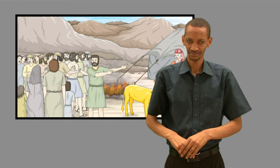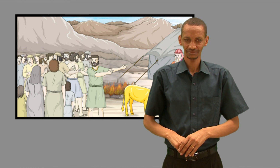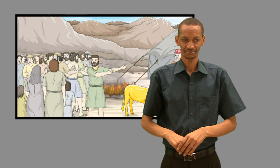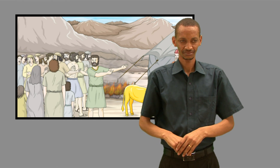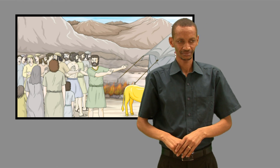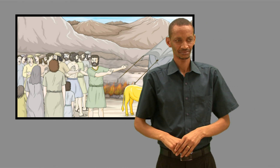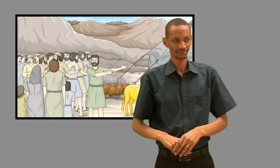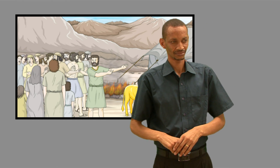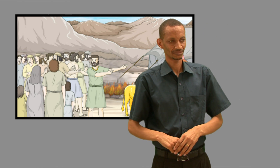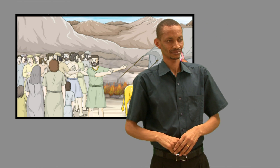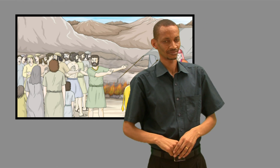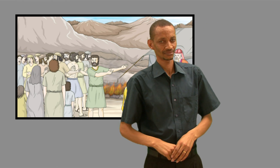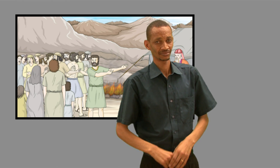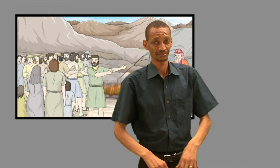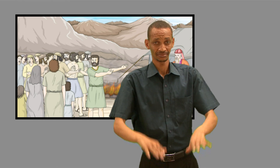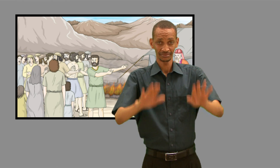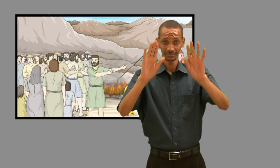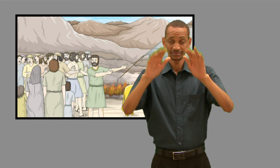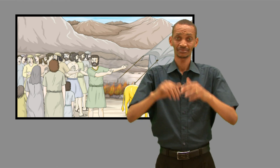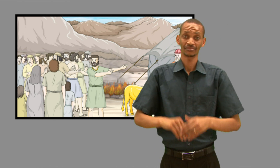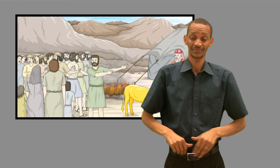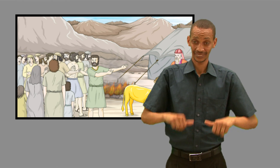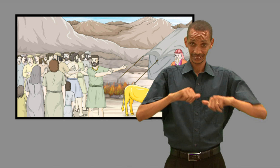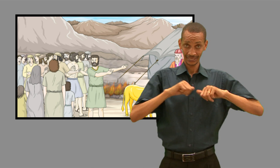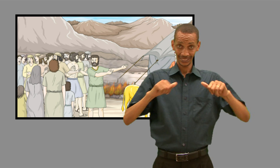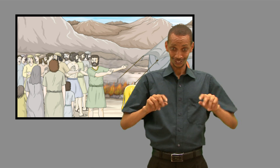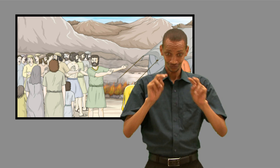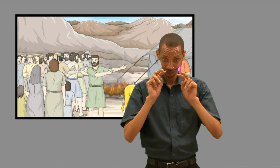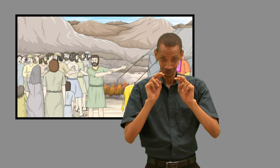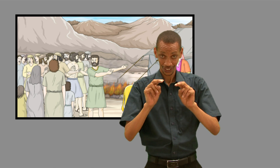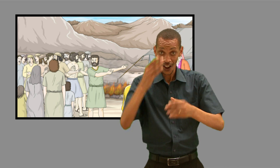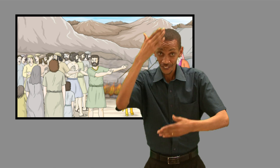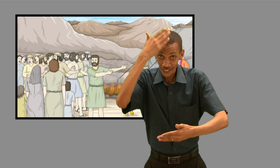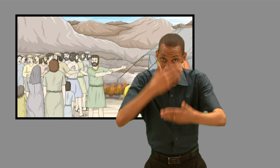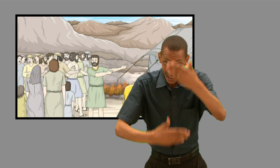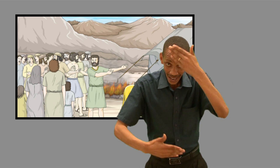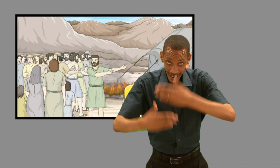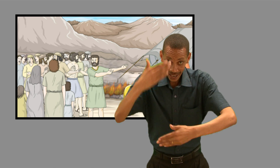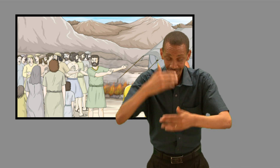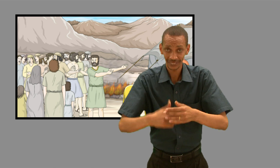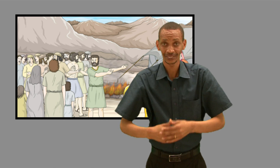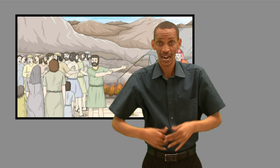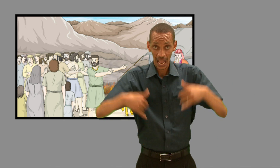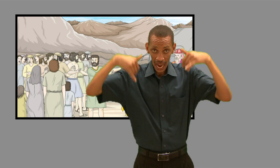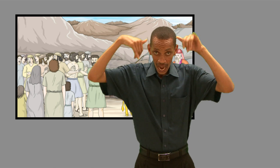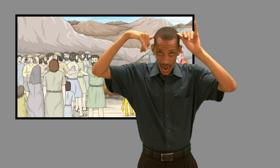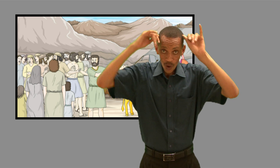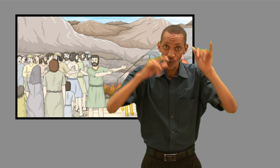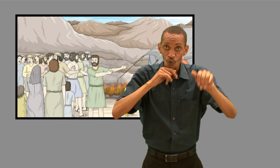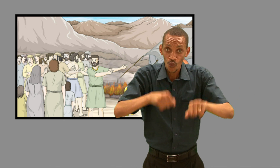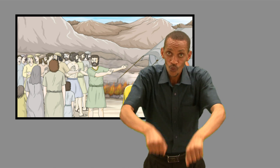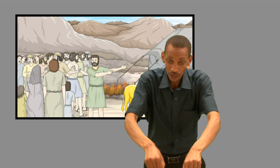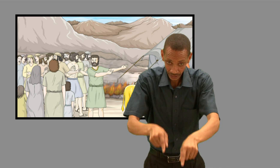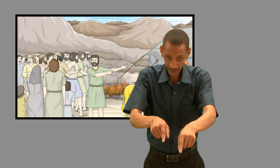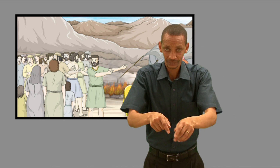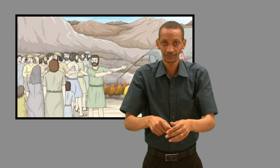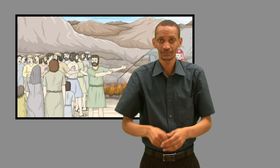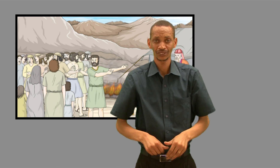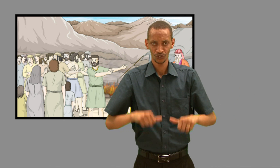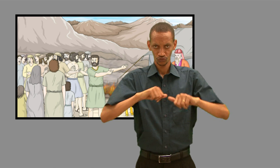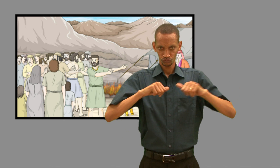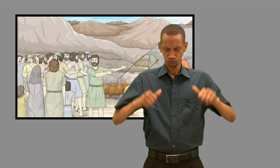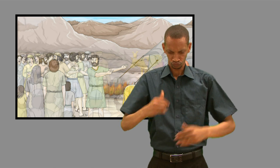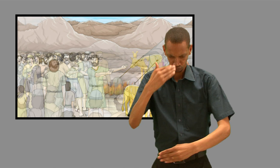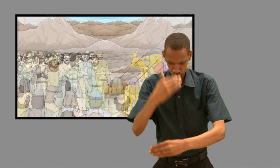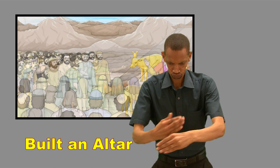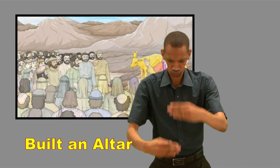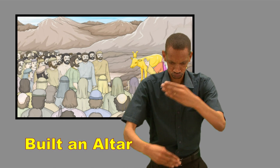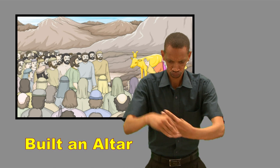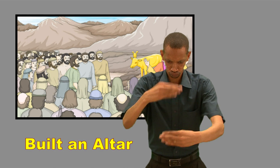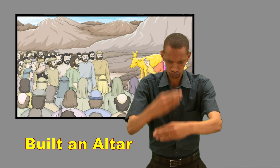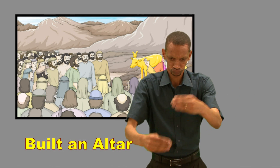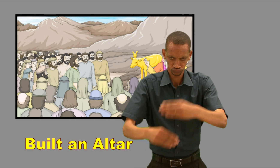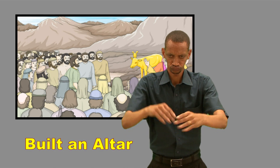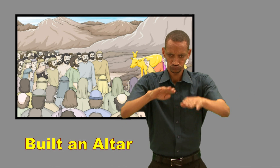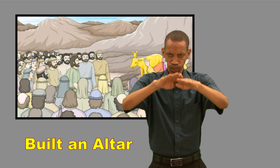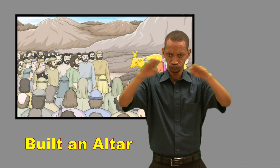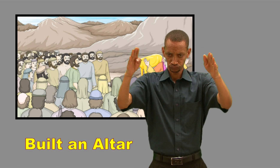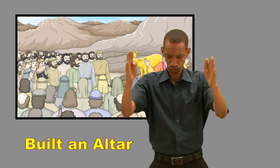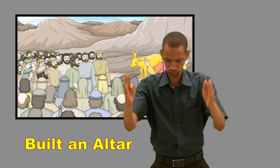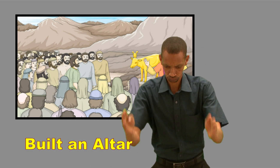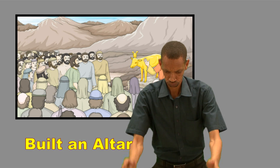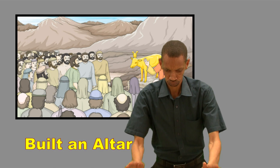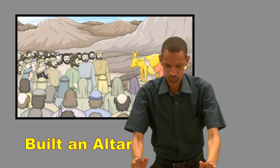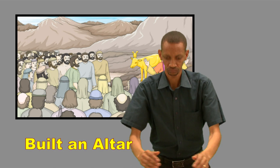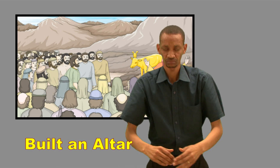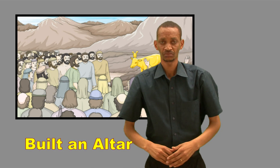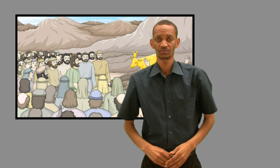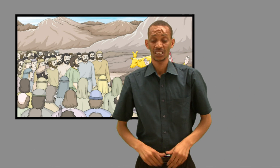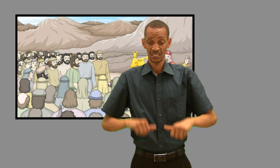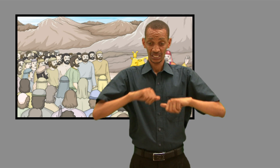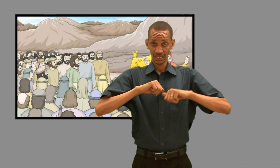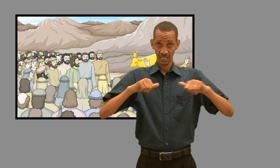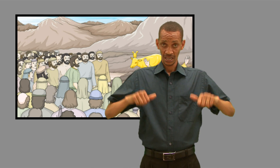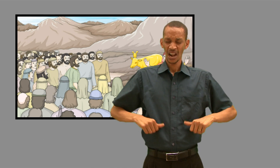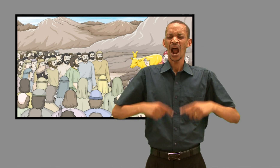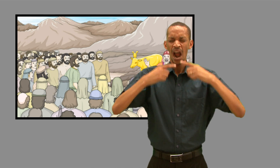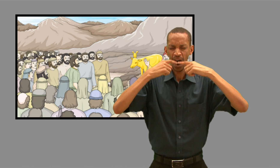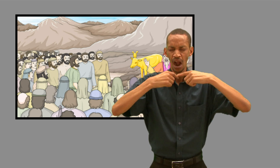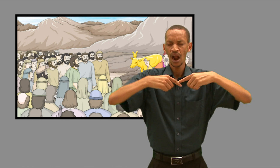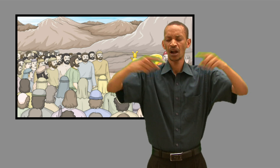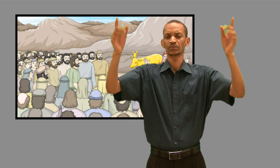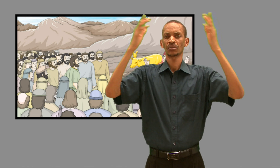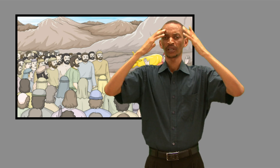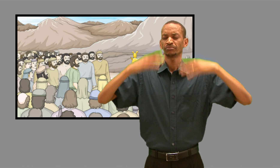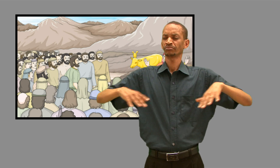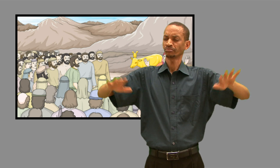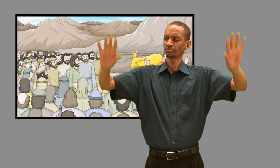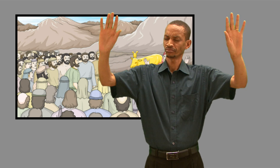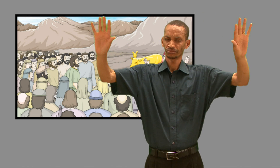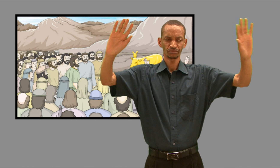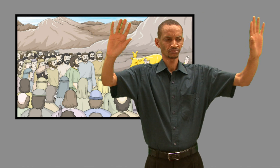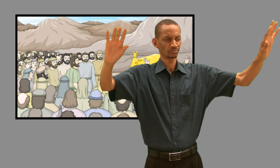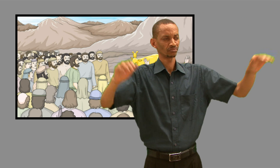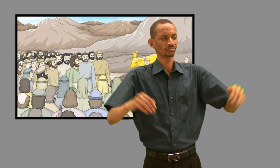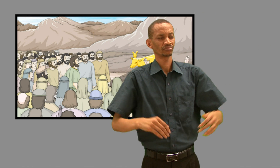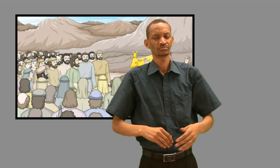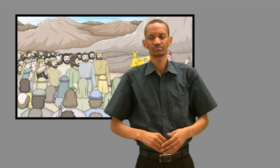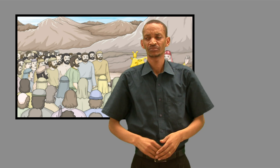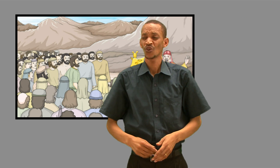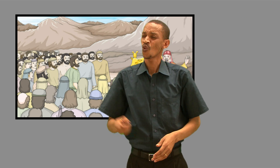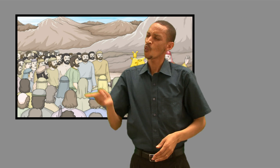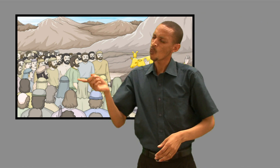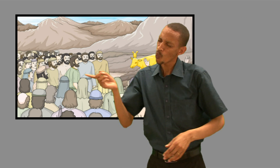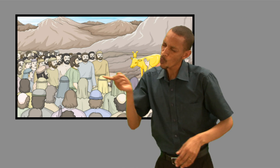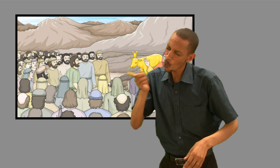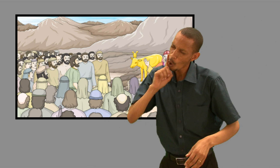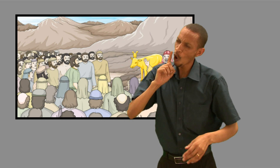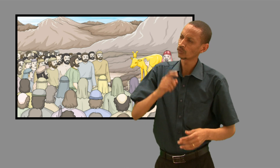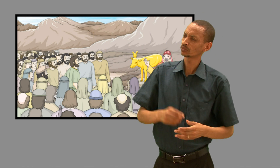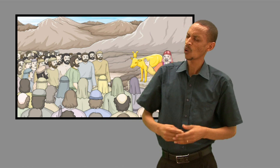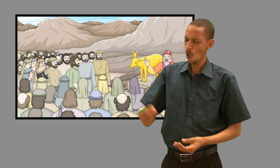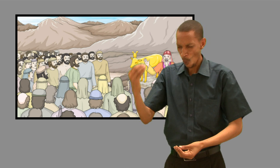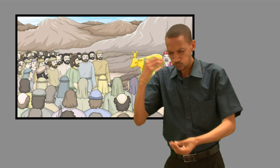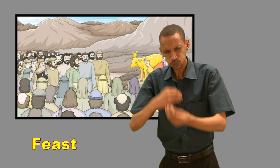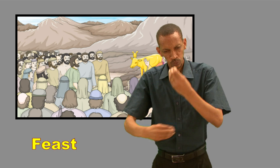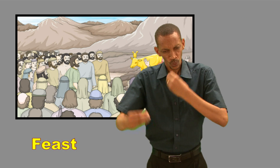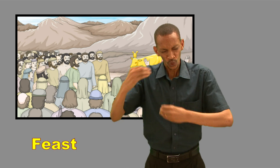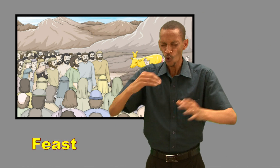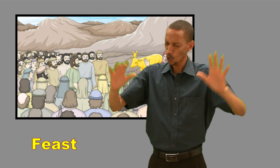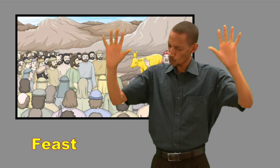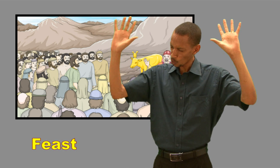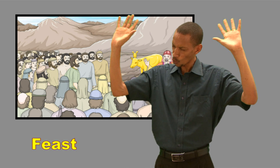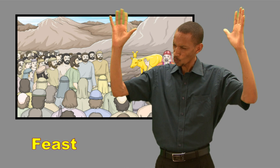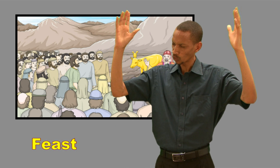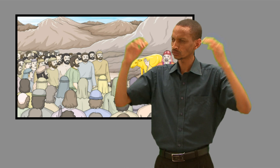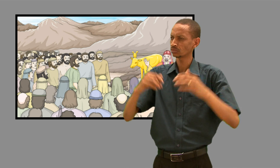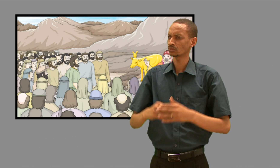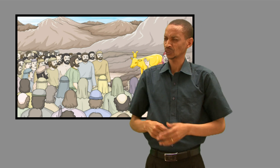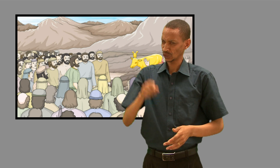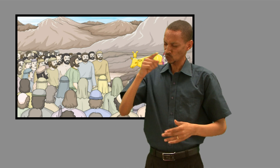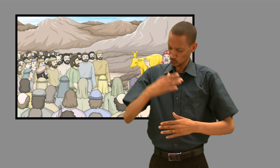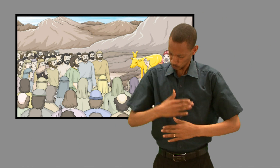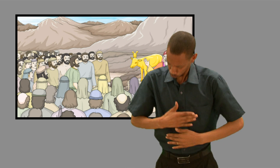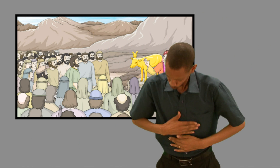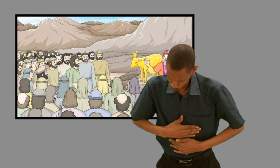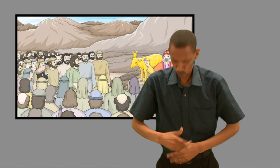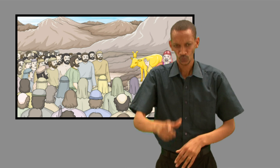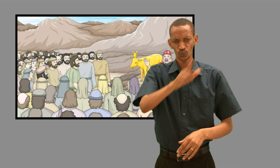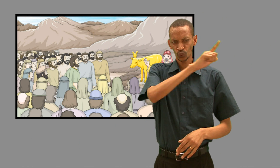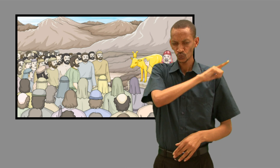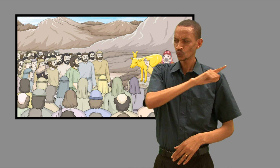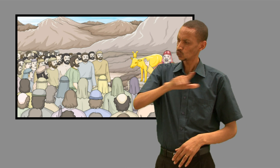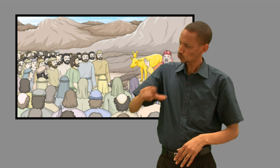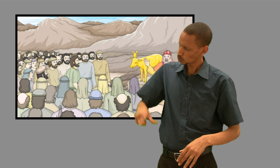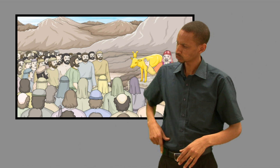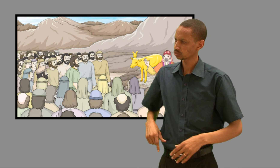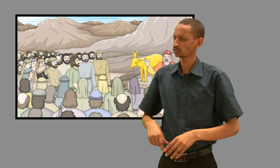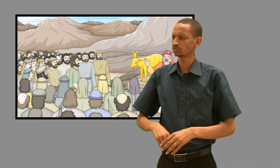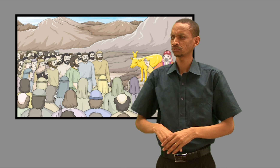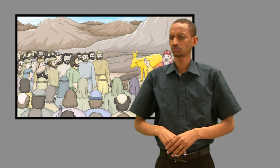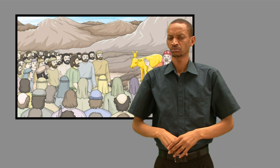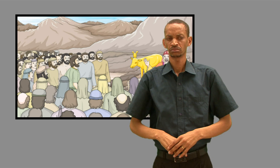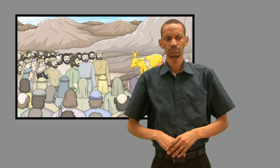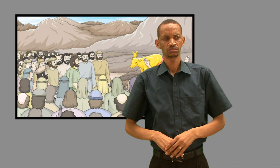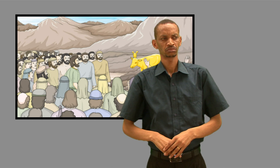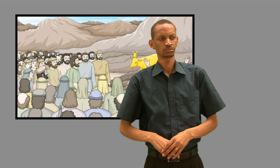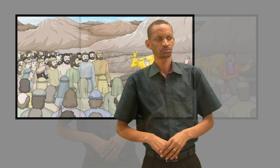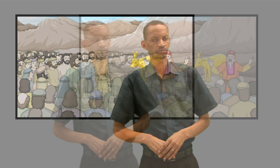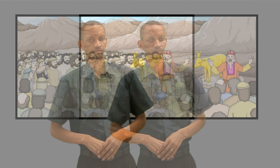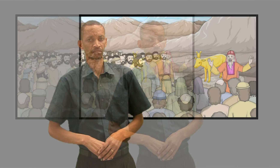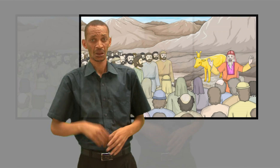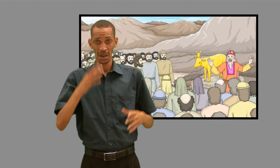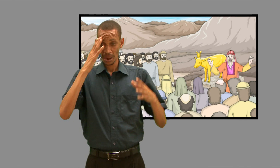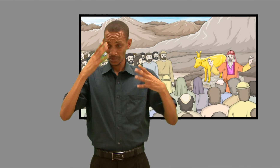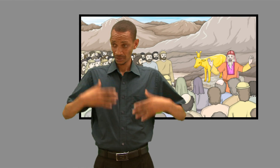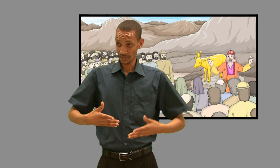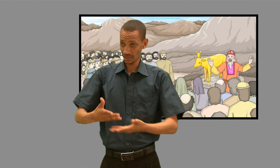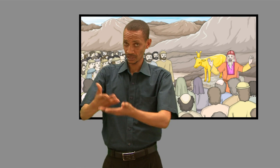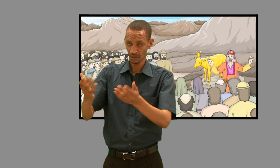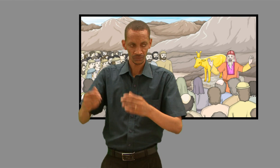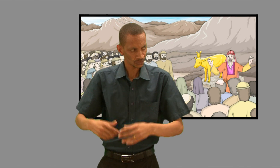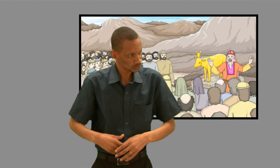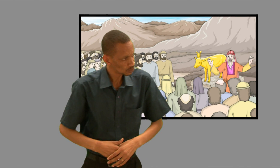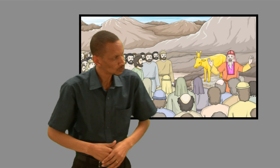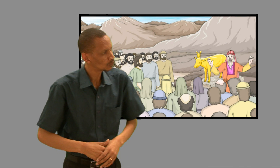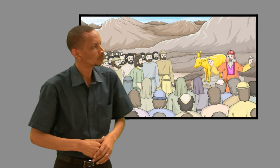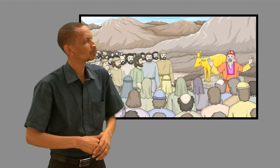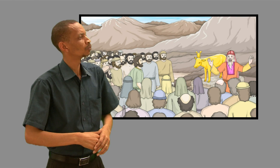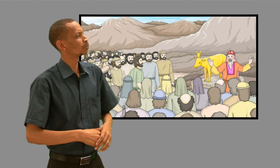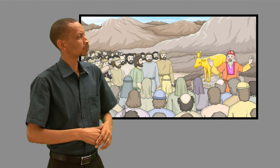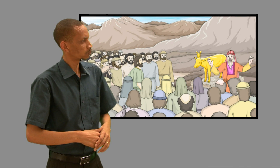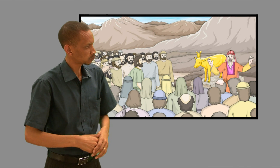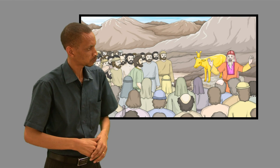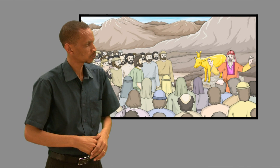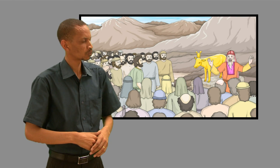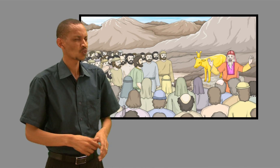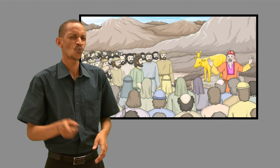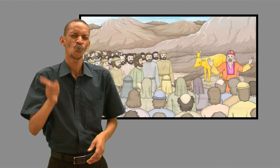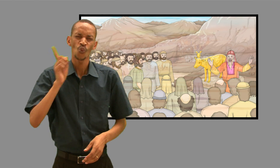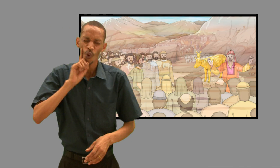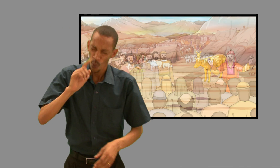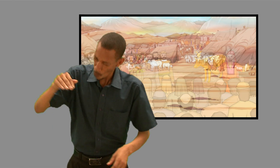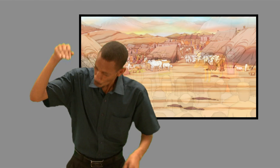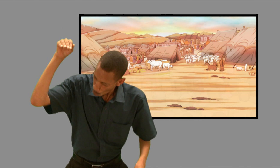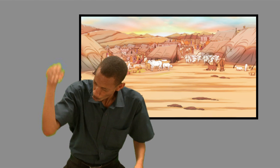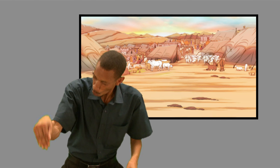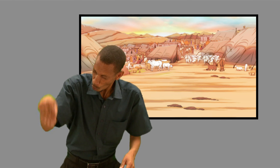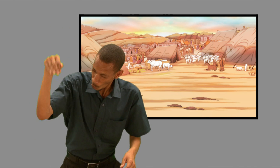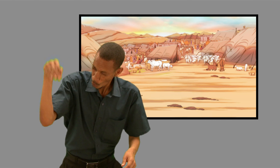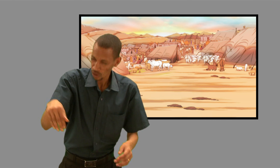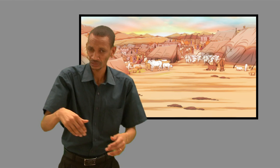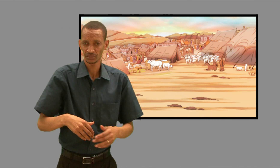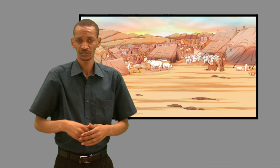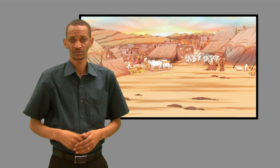When Aaron saw this, he built an altar before the calf and proclaimed: “Tomorrow shall be a feast to the LORD.”